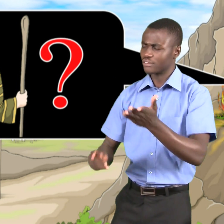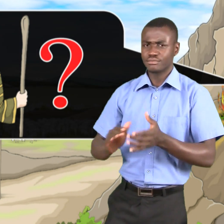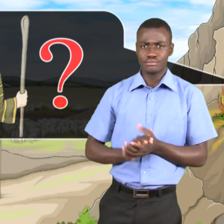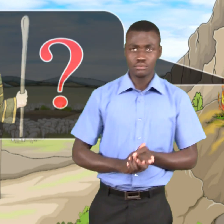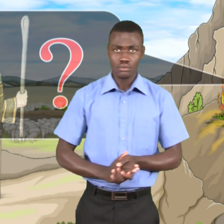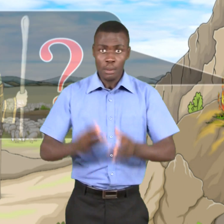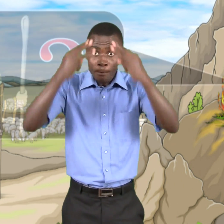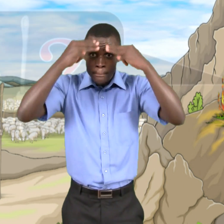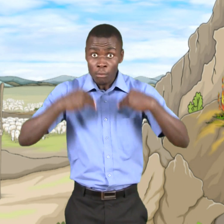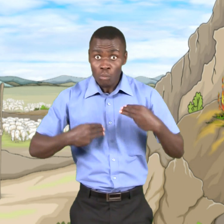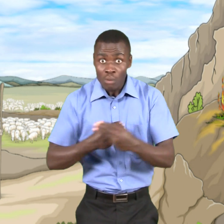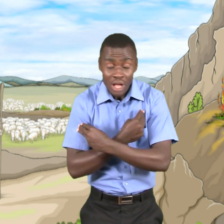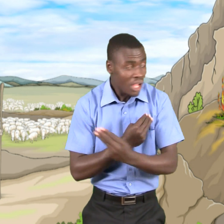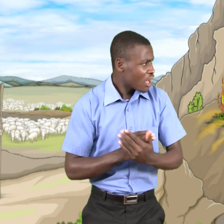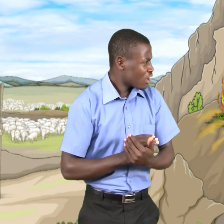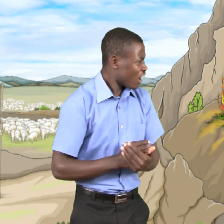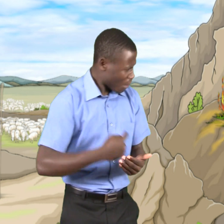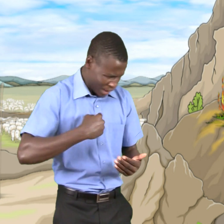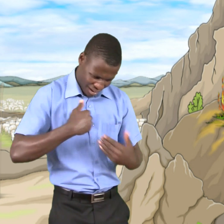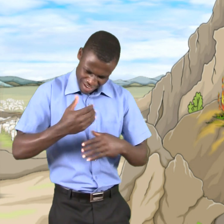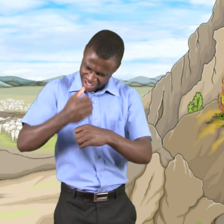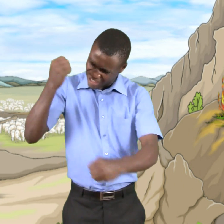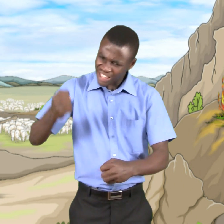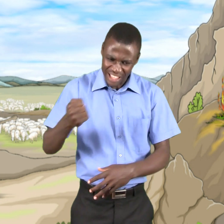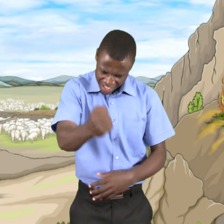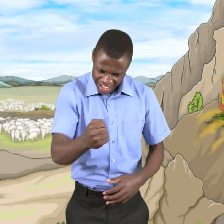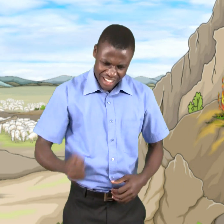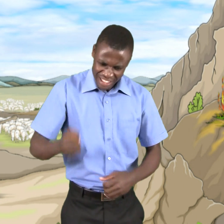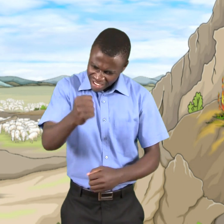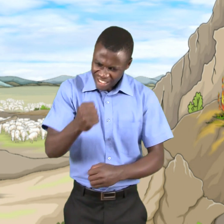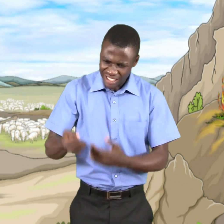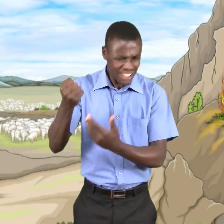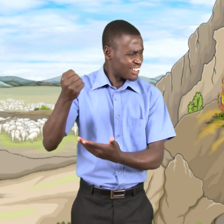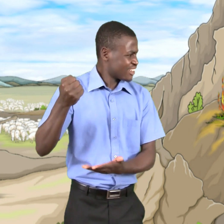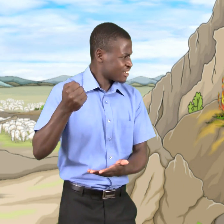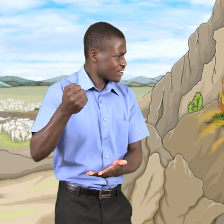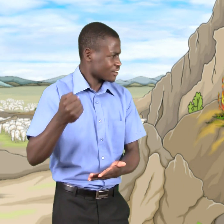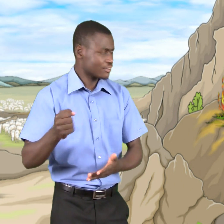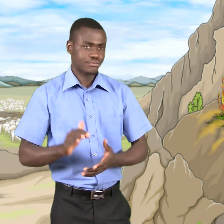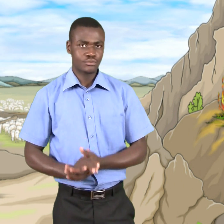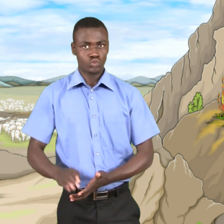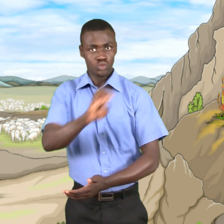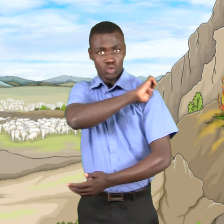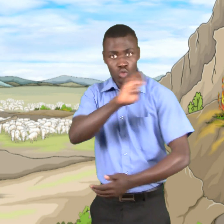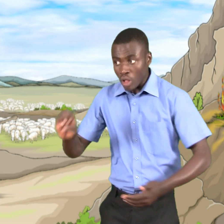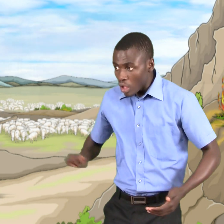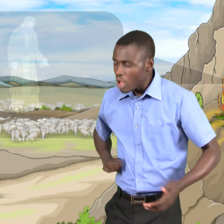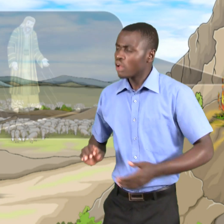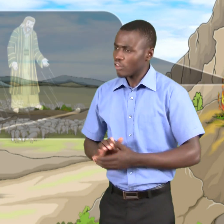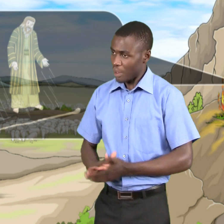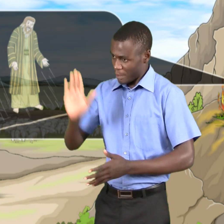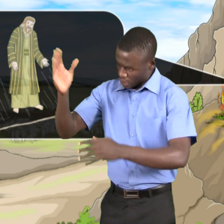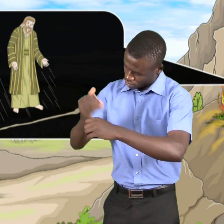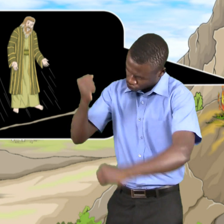“A staff,” he replied.